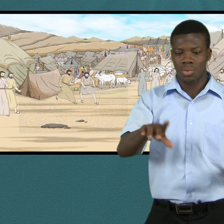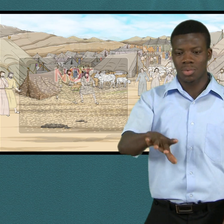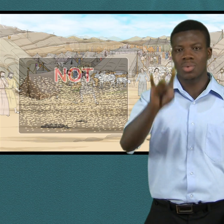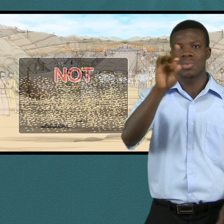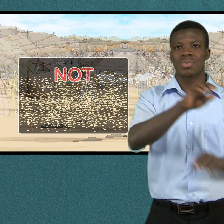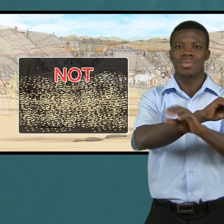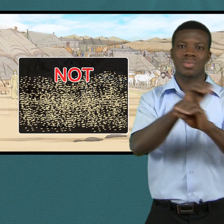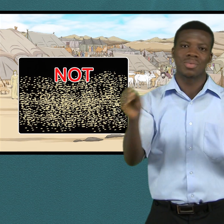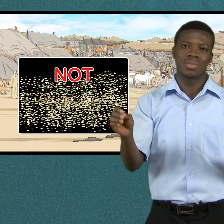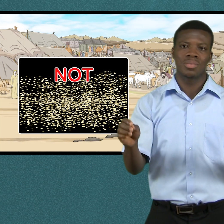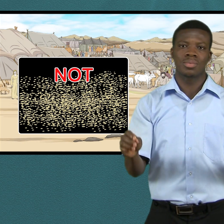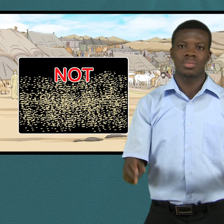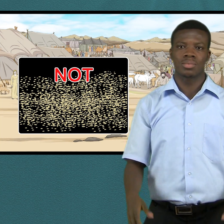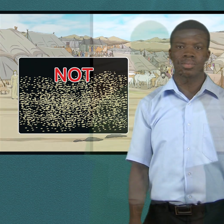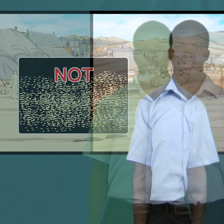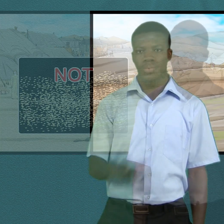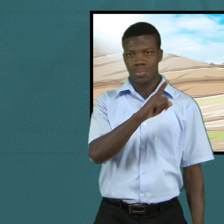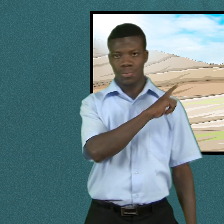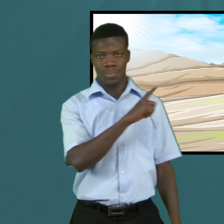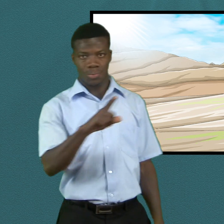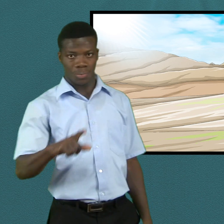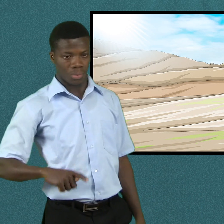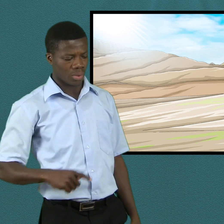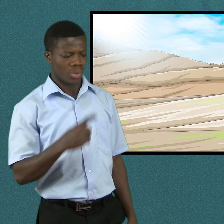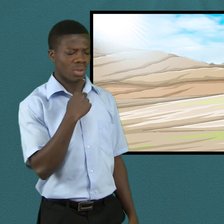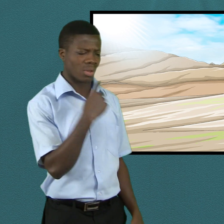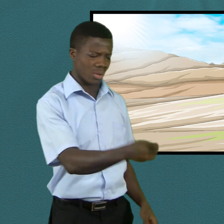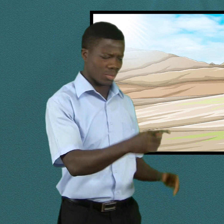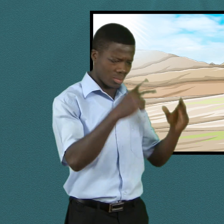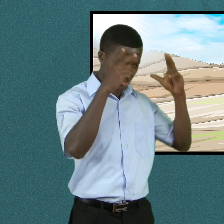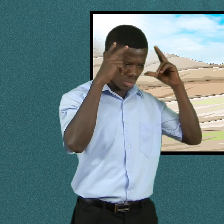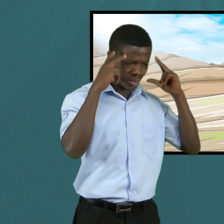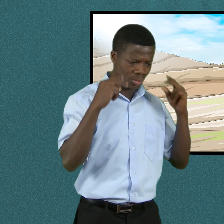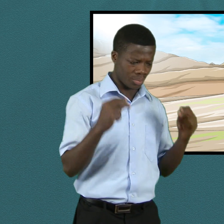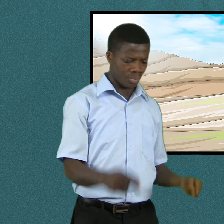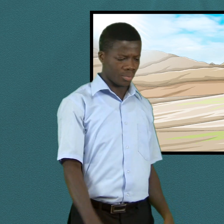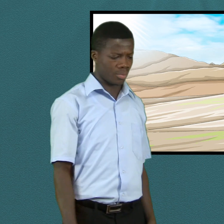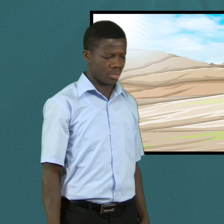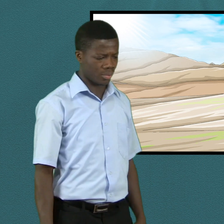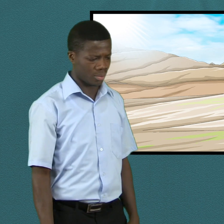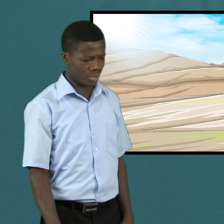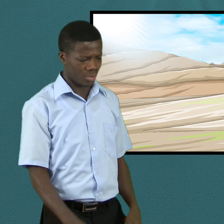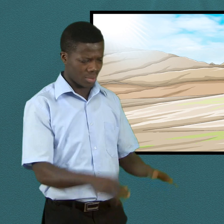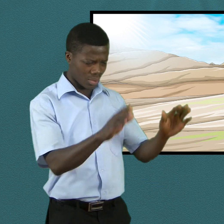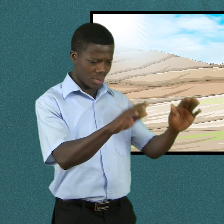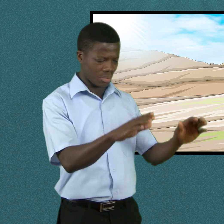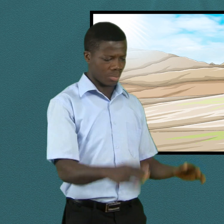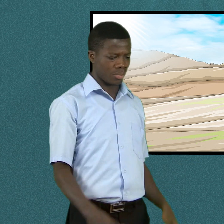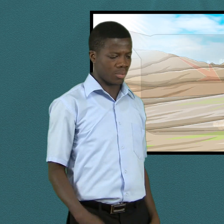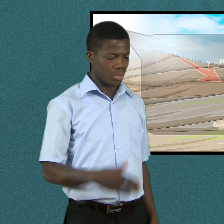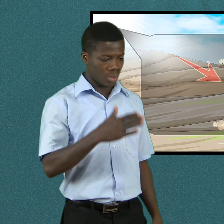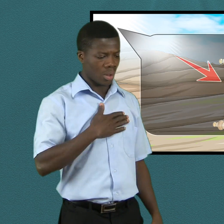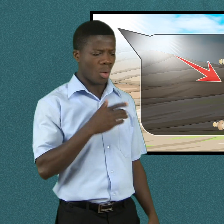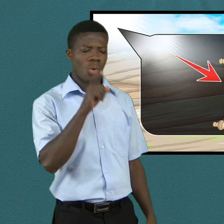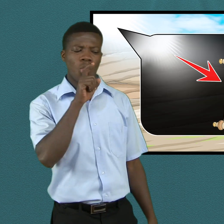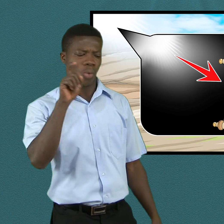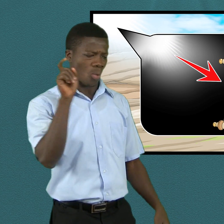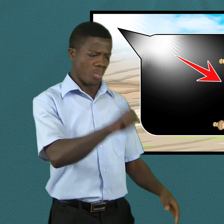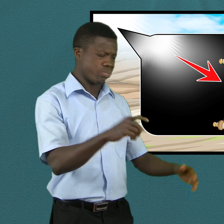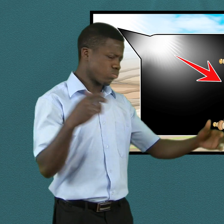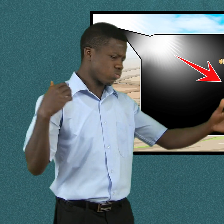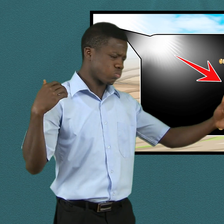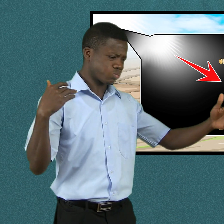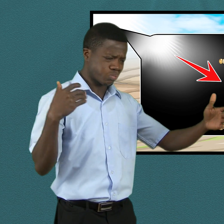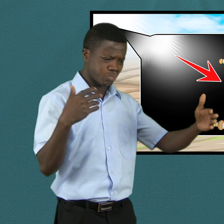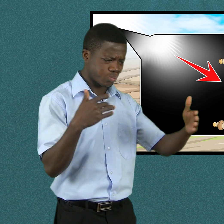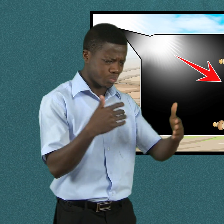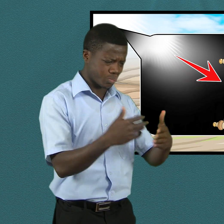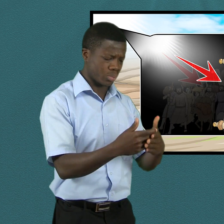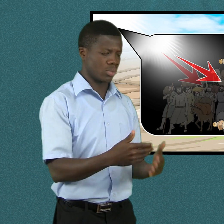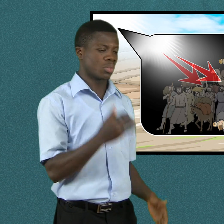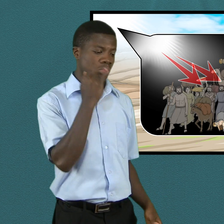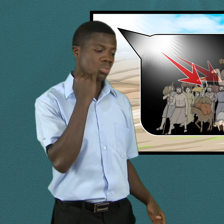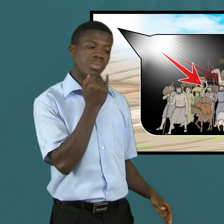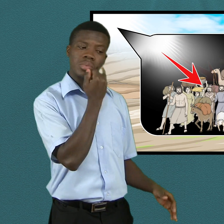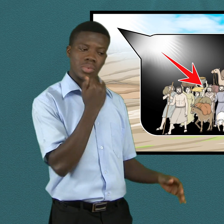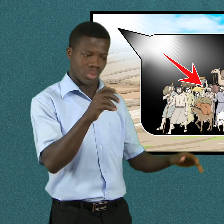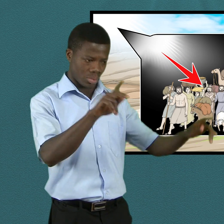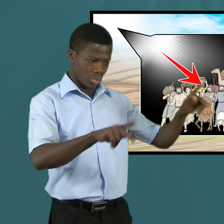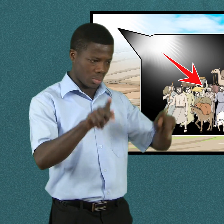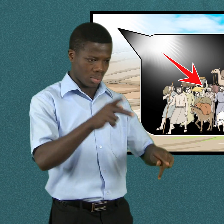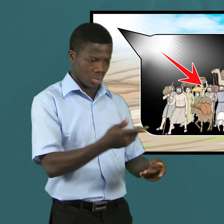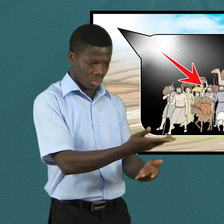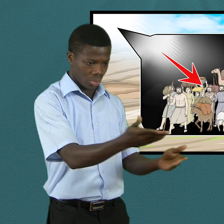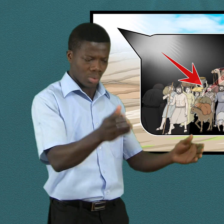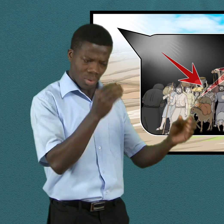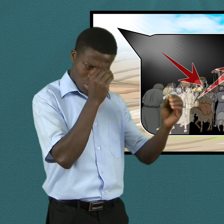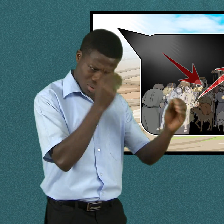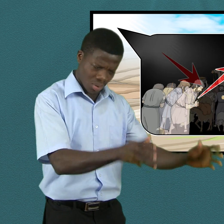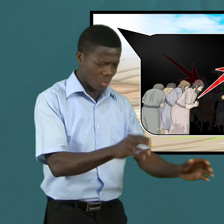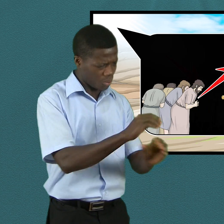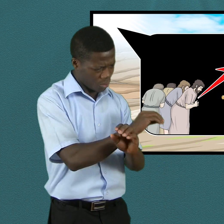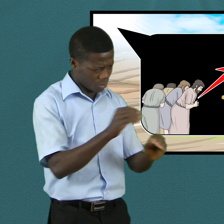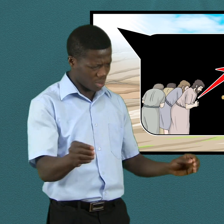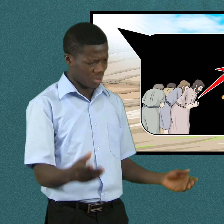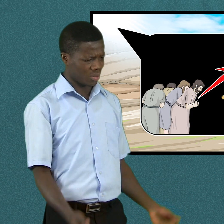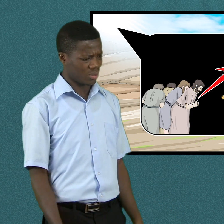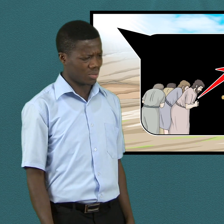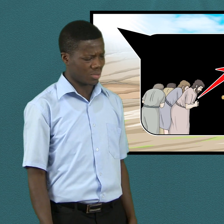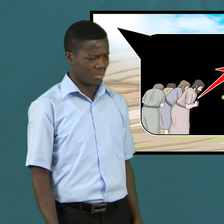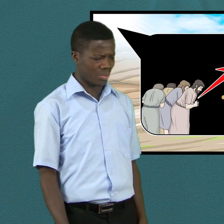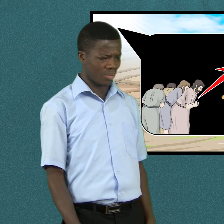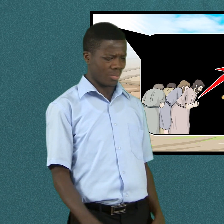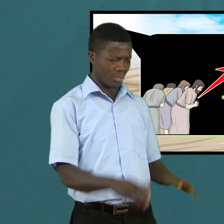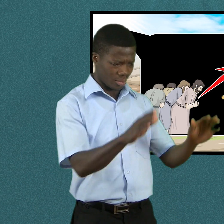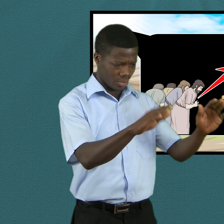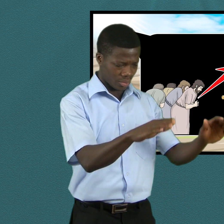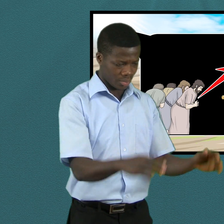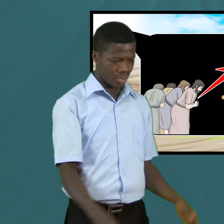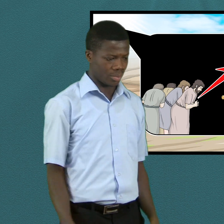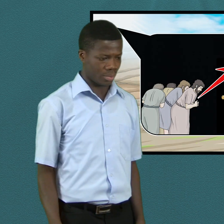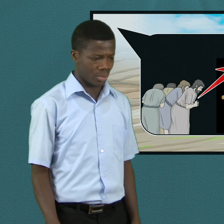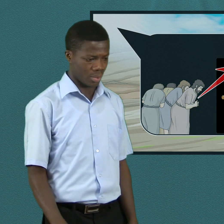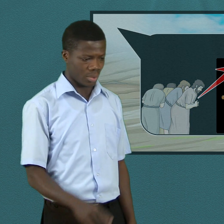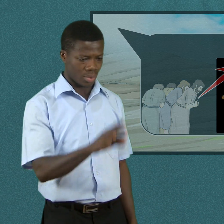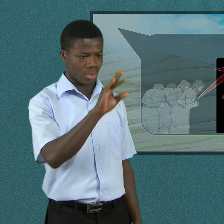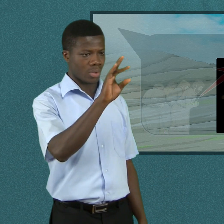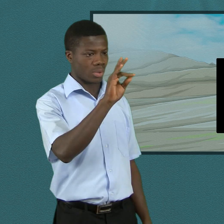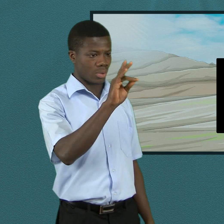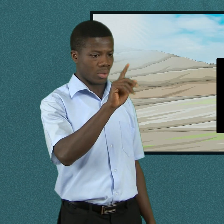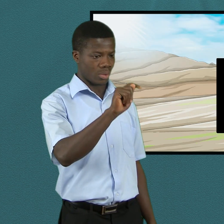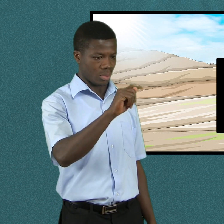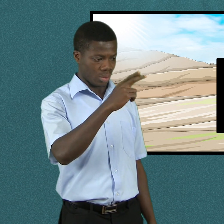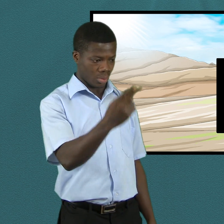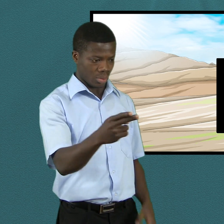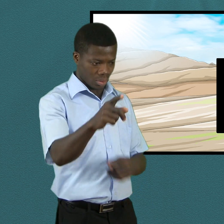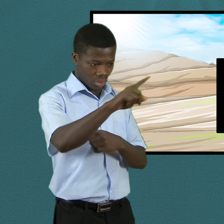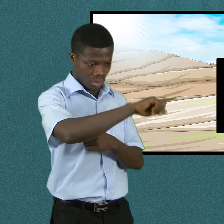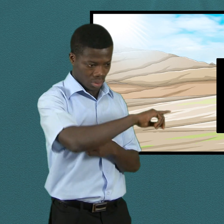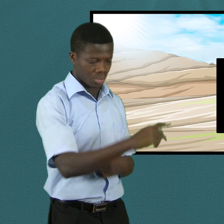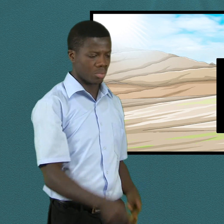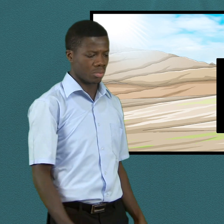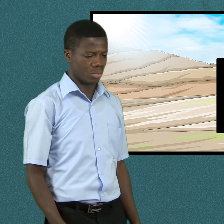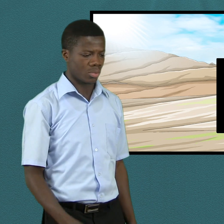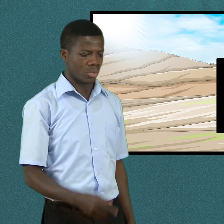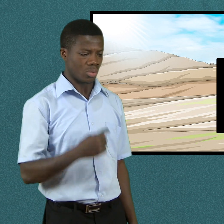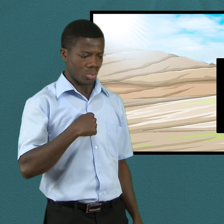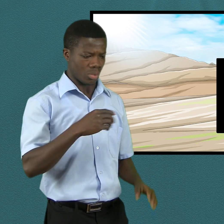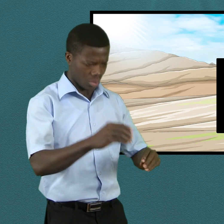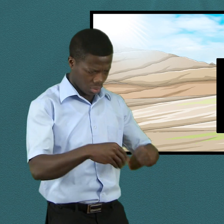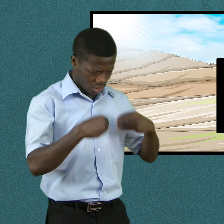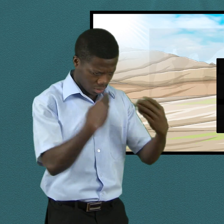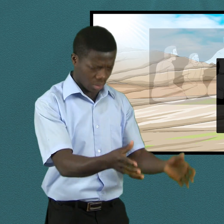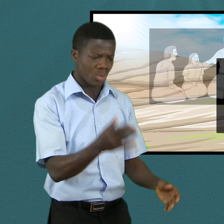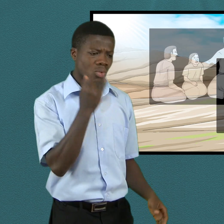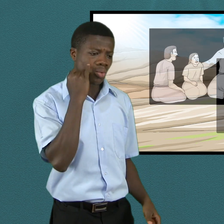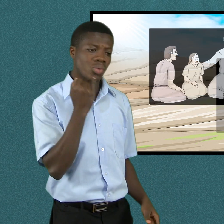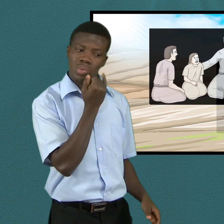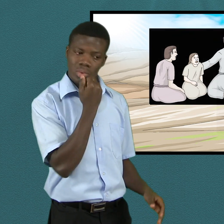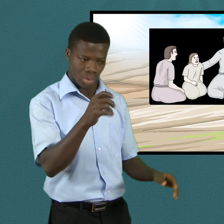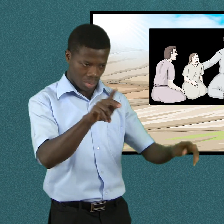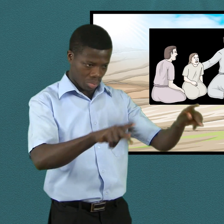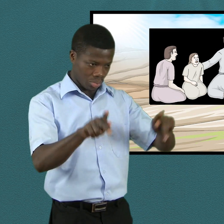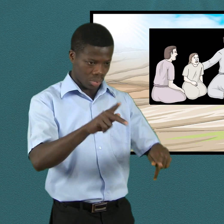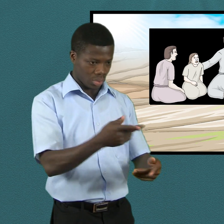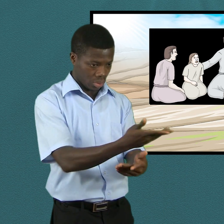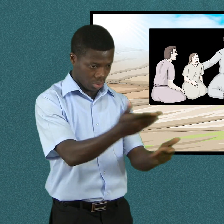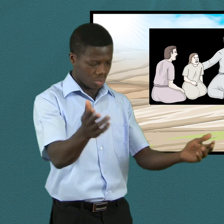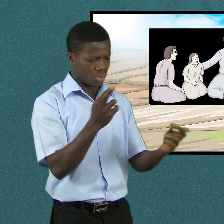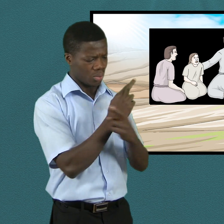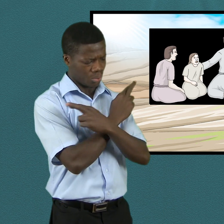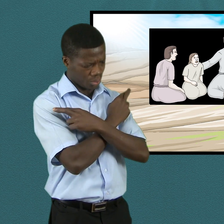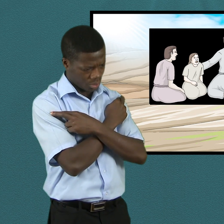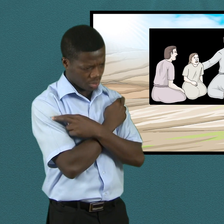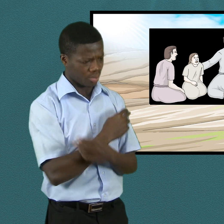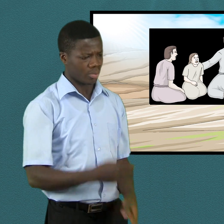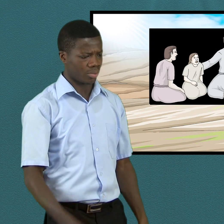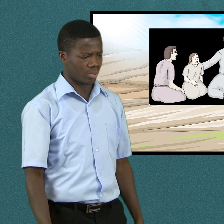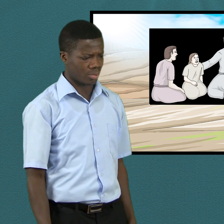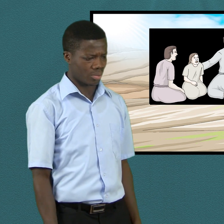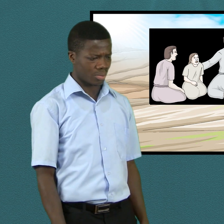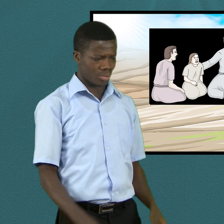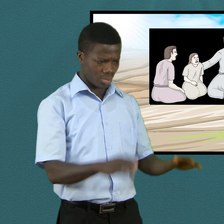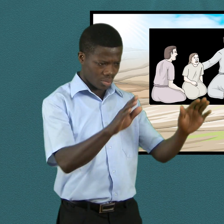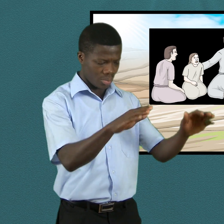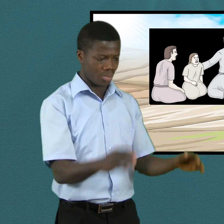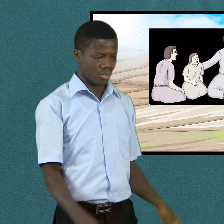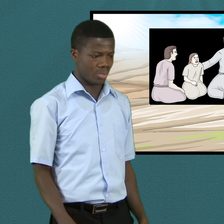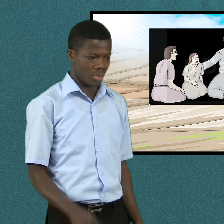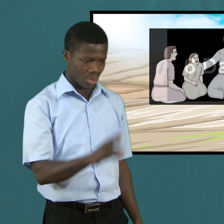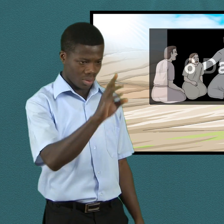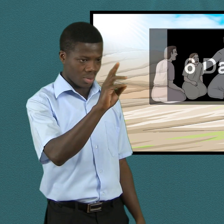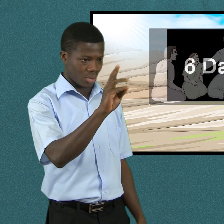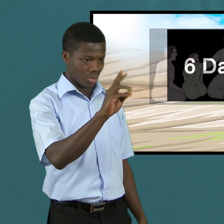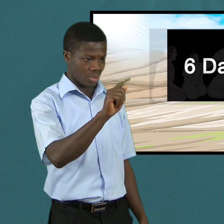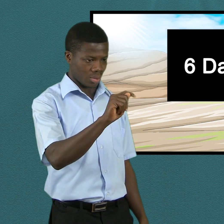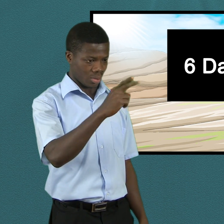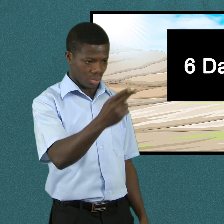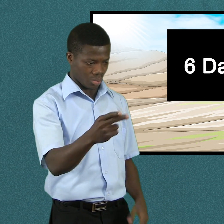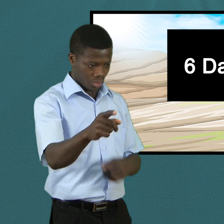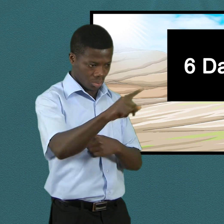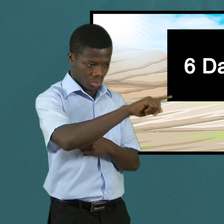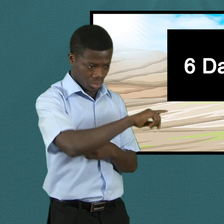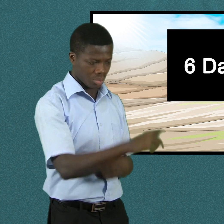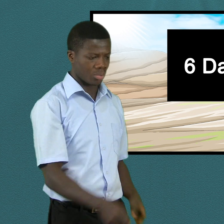Then the LORD said to Moses, “How long will you refuse to keep My commandments and instructions? Understand that the LORD has given you the Sabbath;